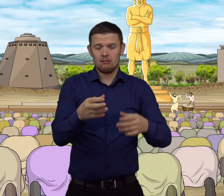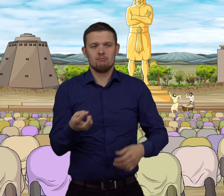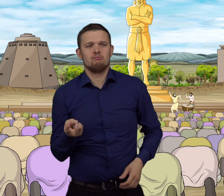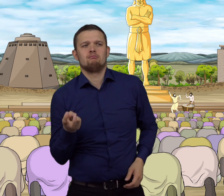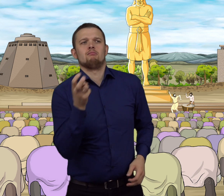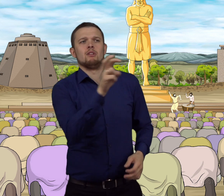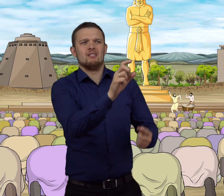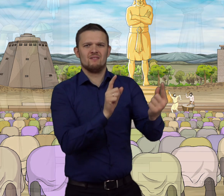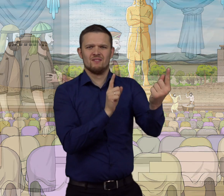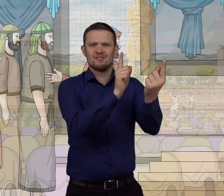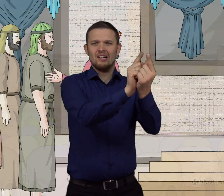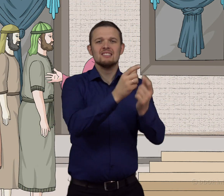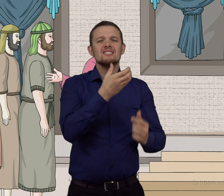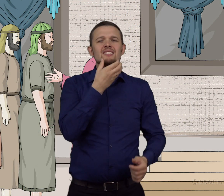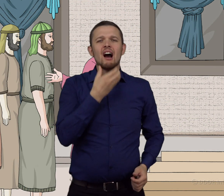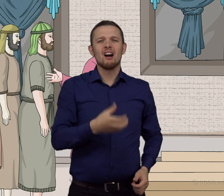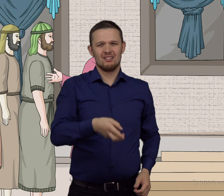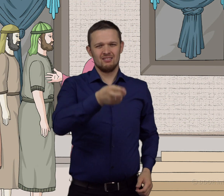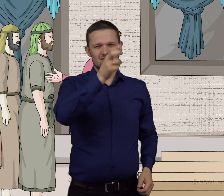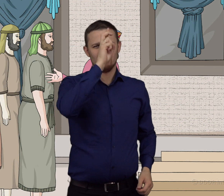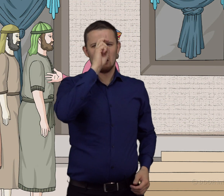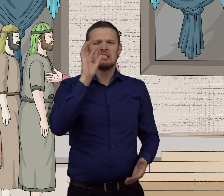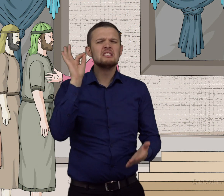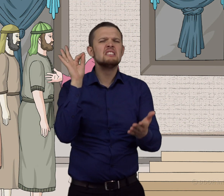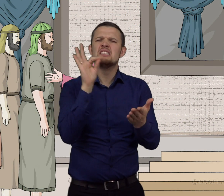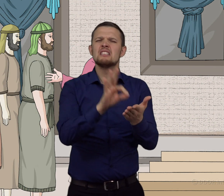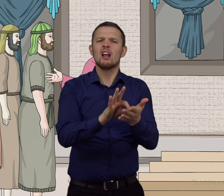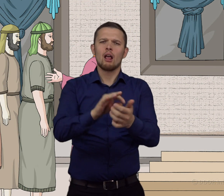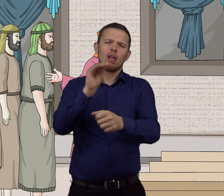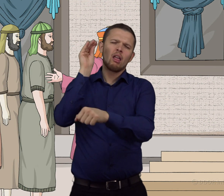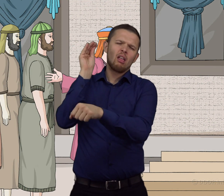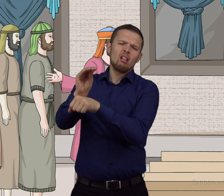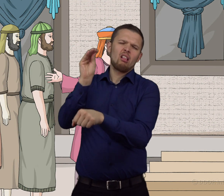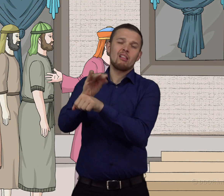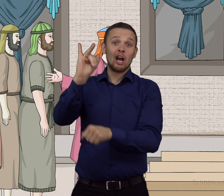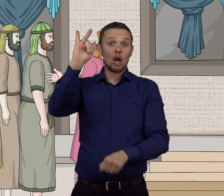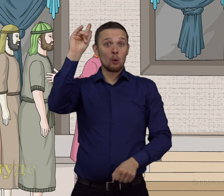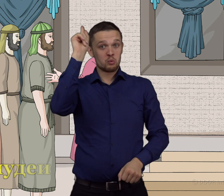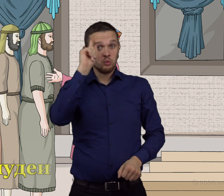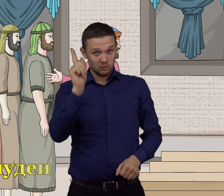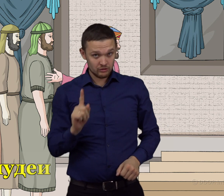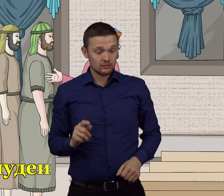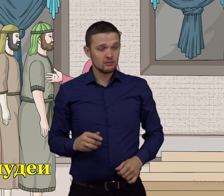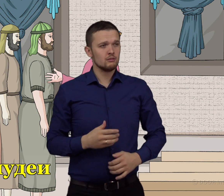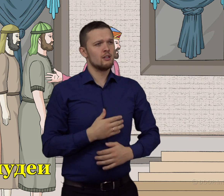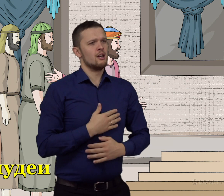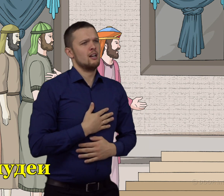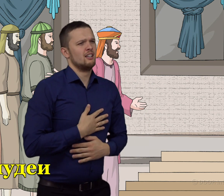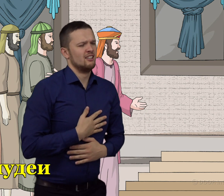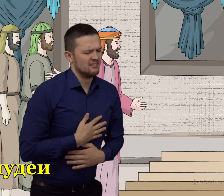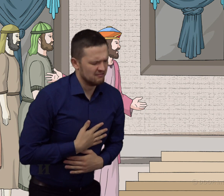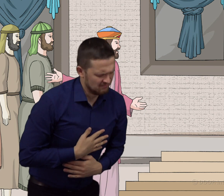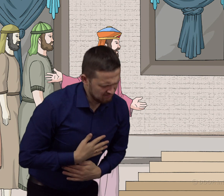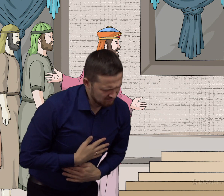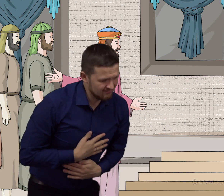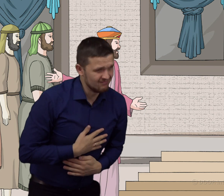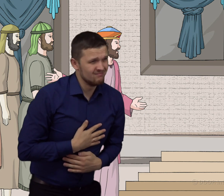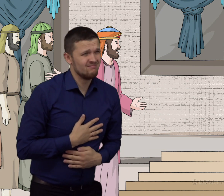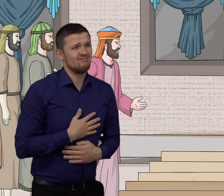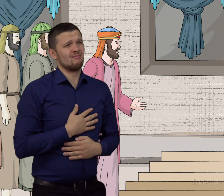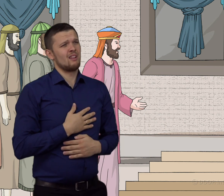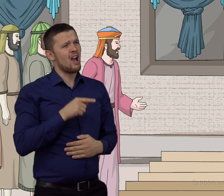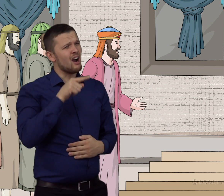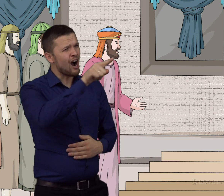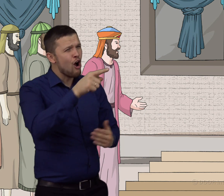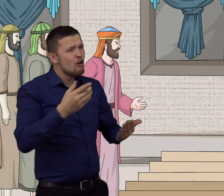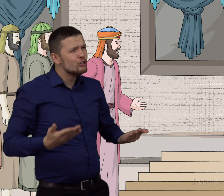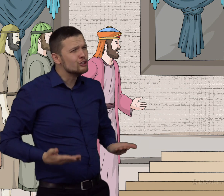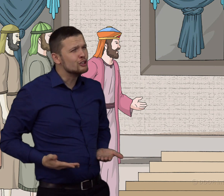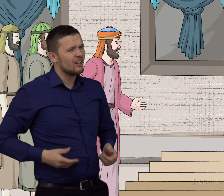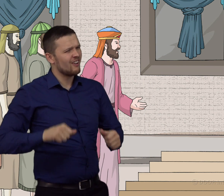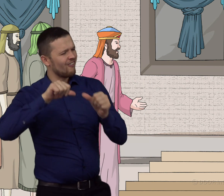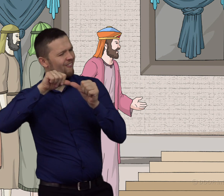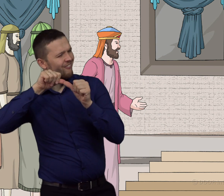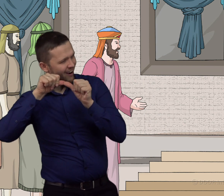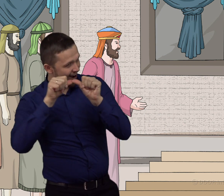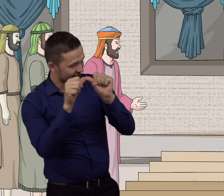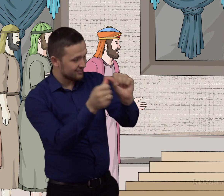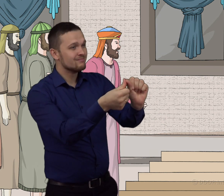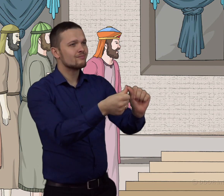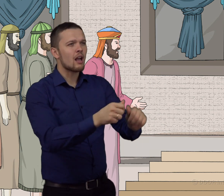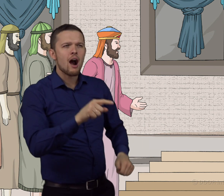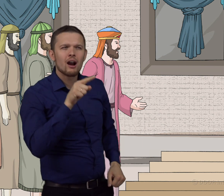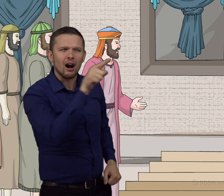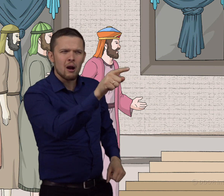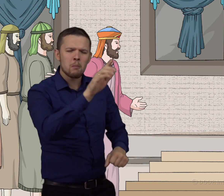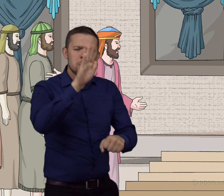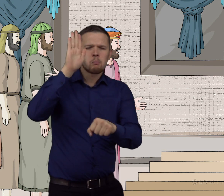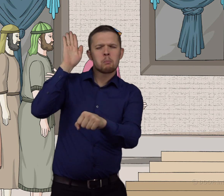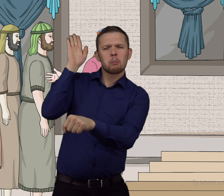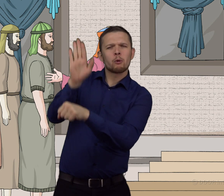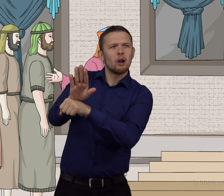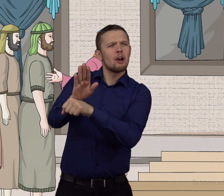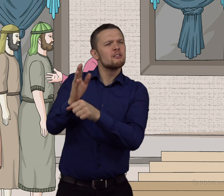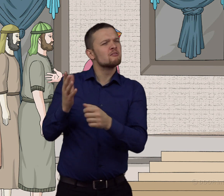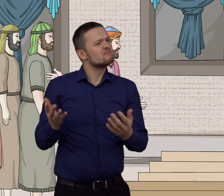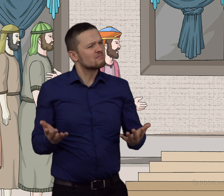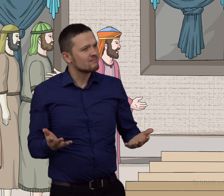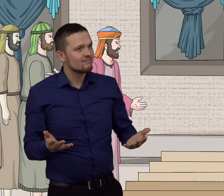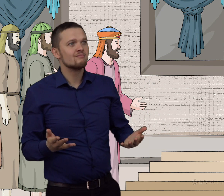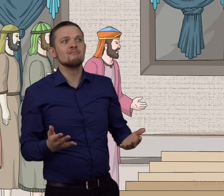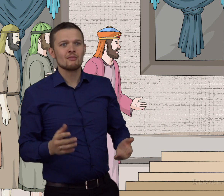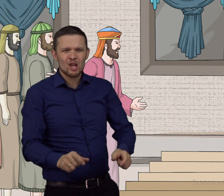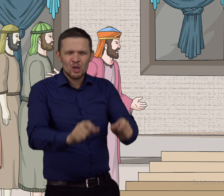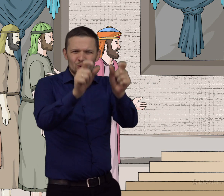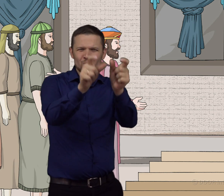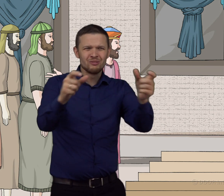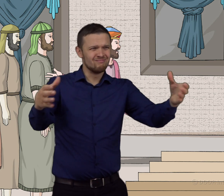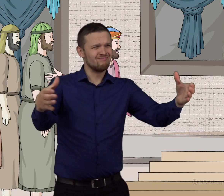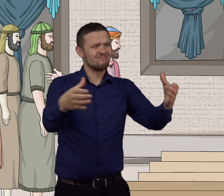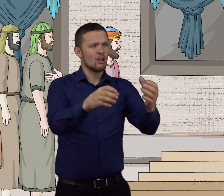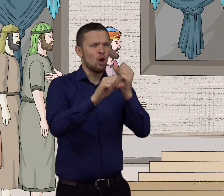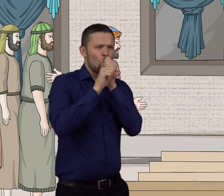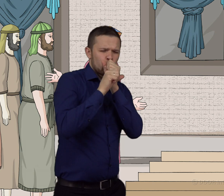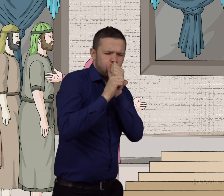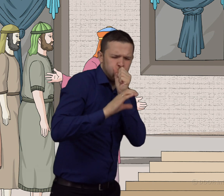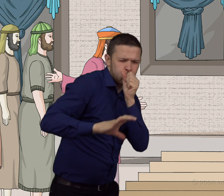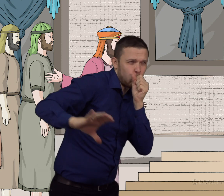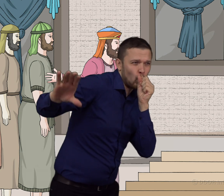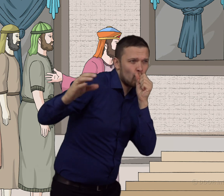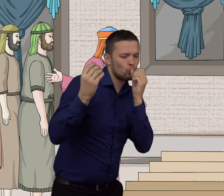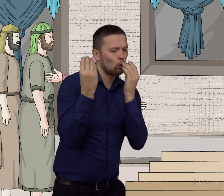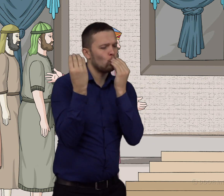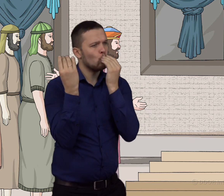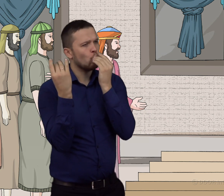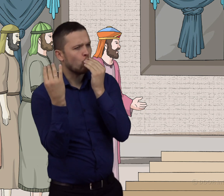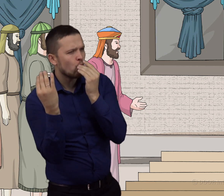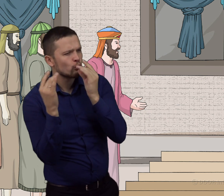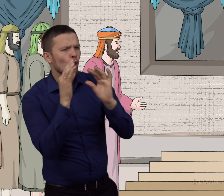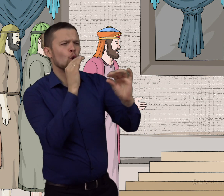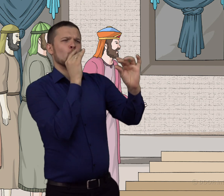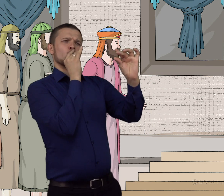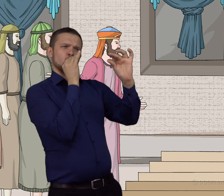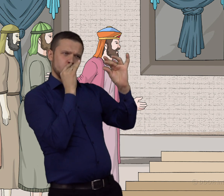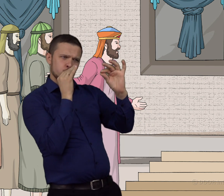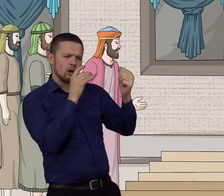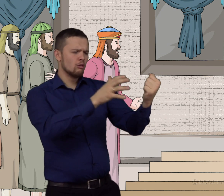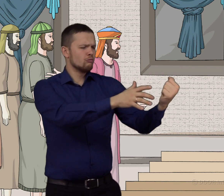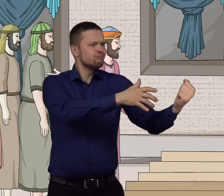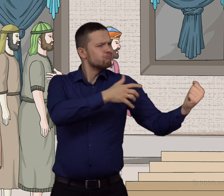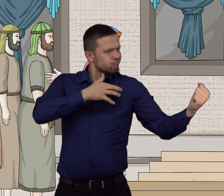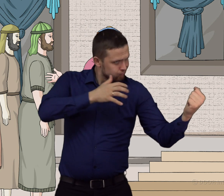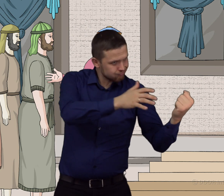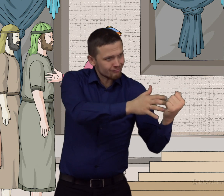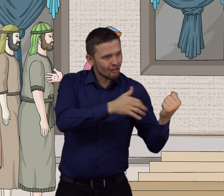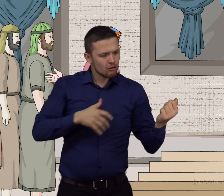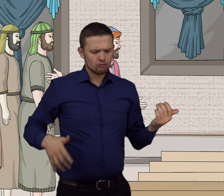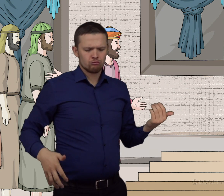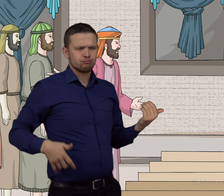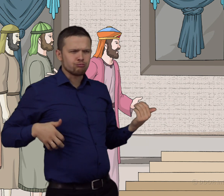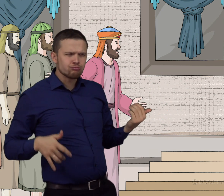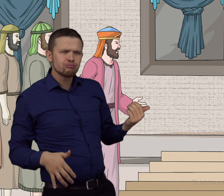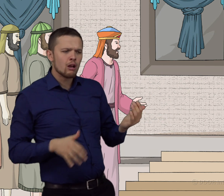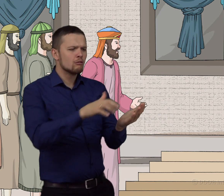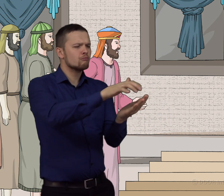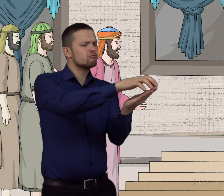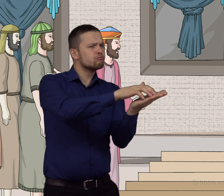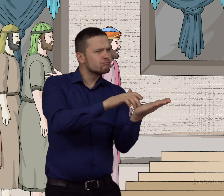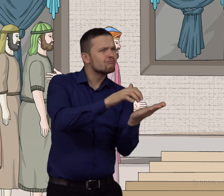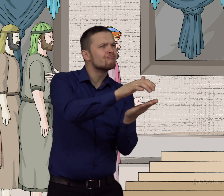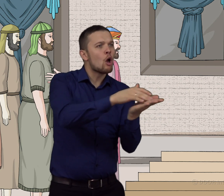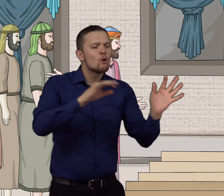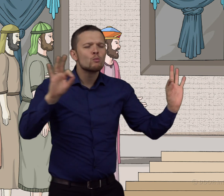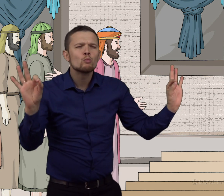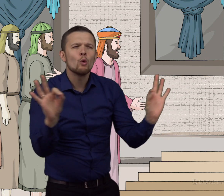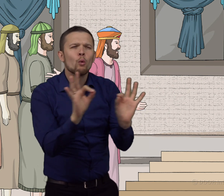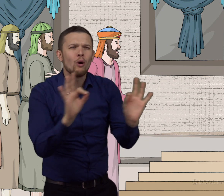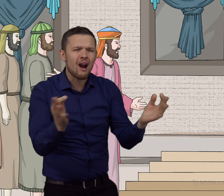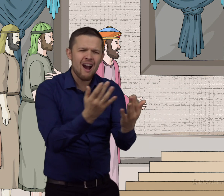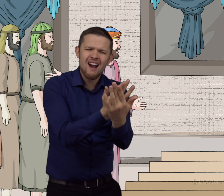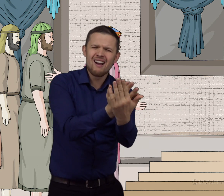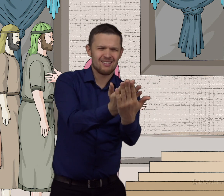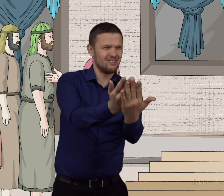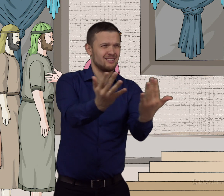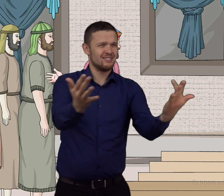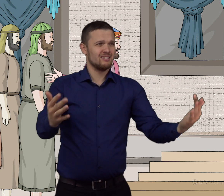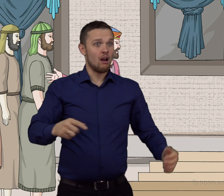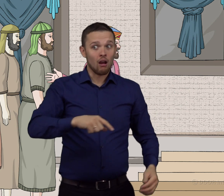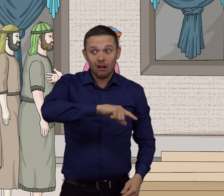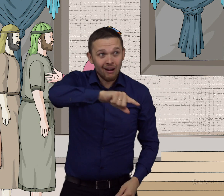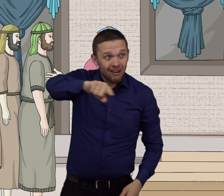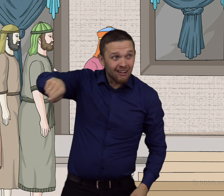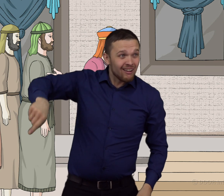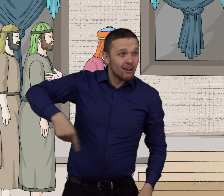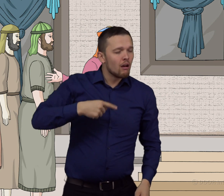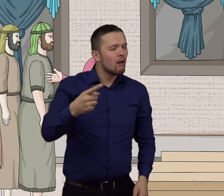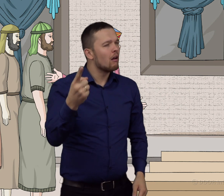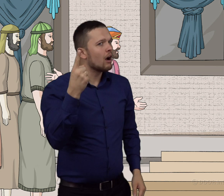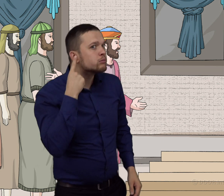At this time some astrologers came forward and maliciously accused the Jews, saying to King Nebuchadnezzar, “O king, may you live forever!